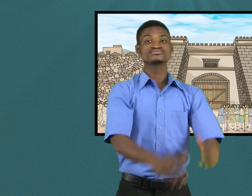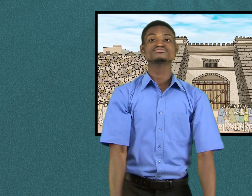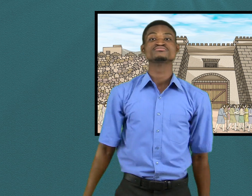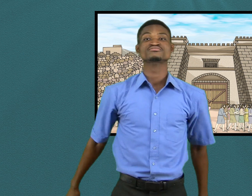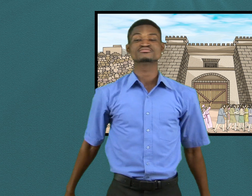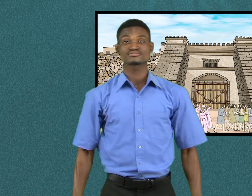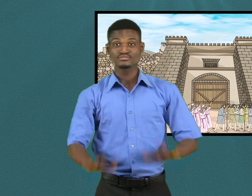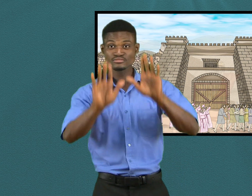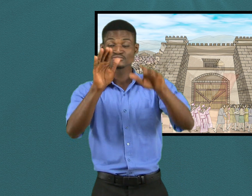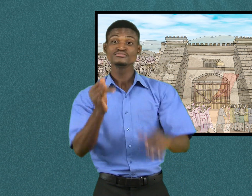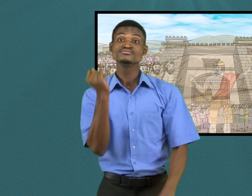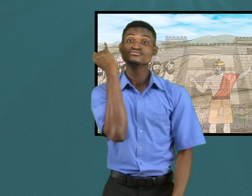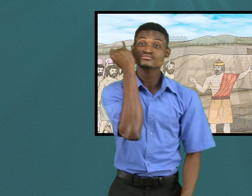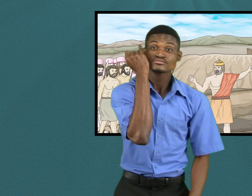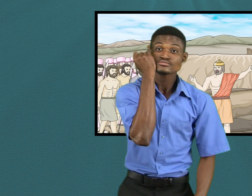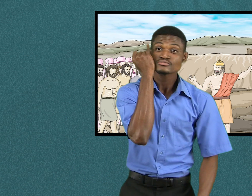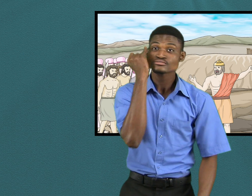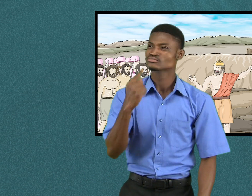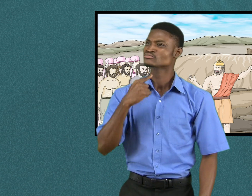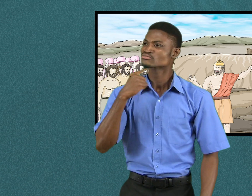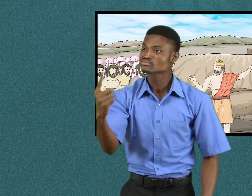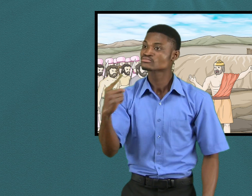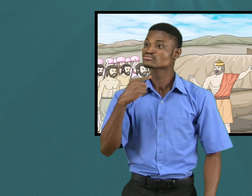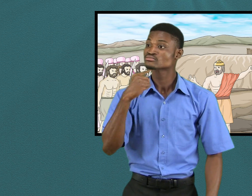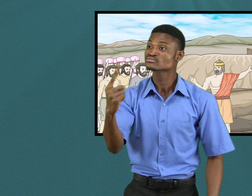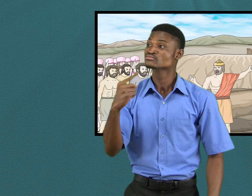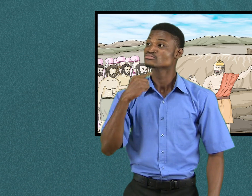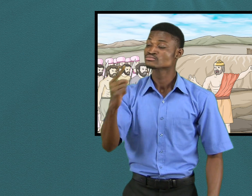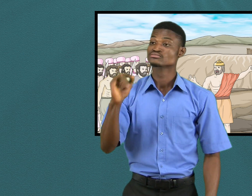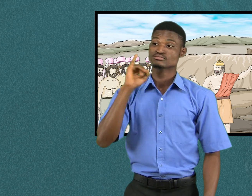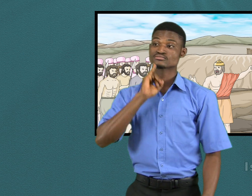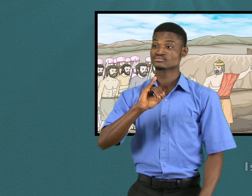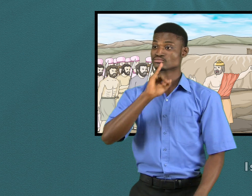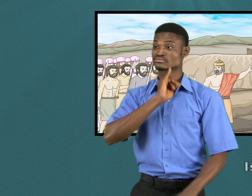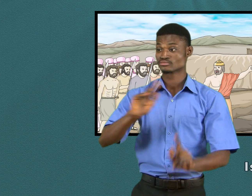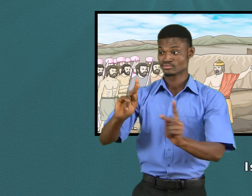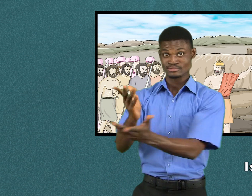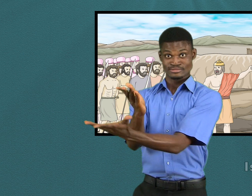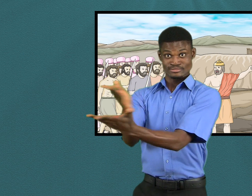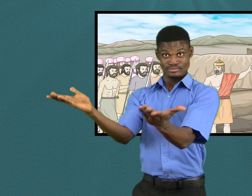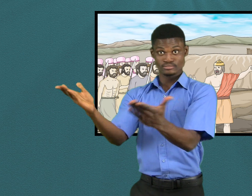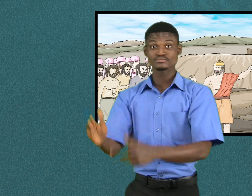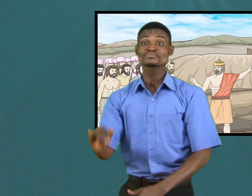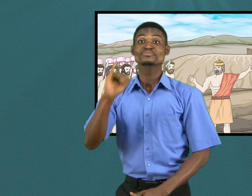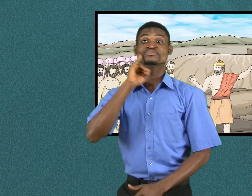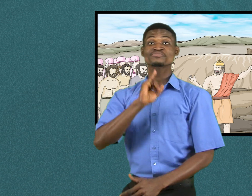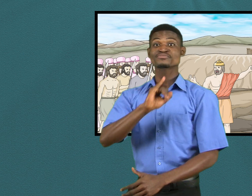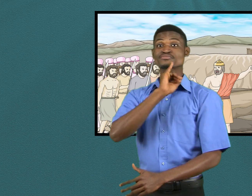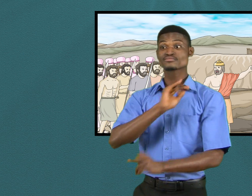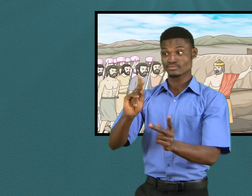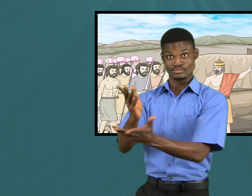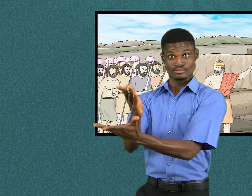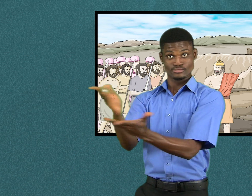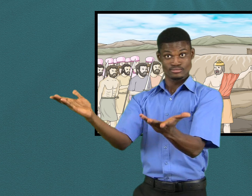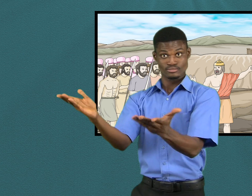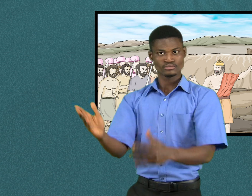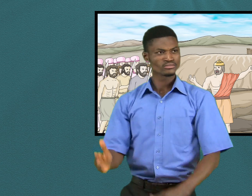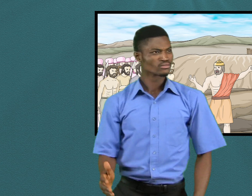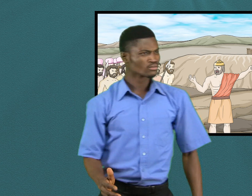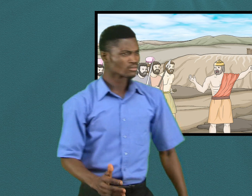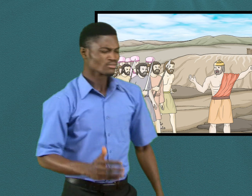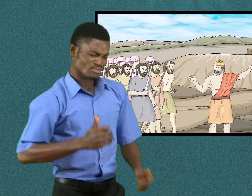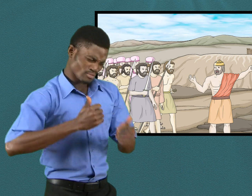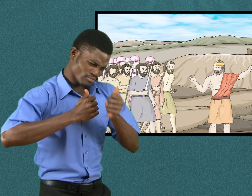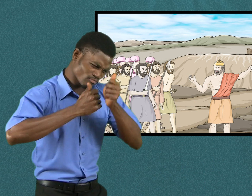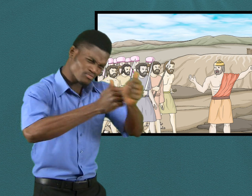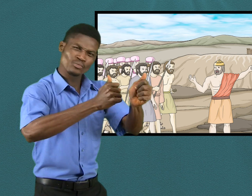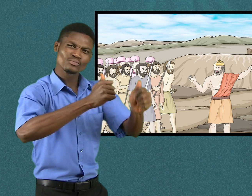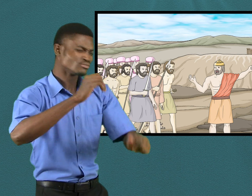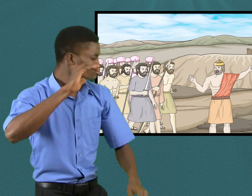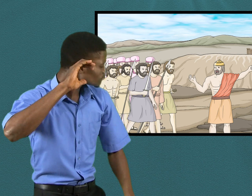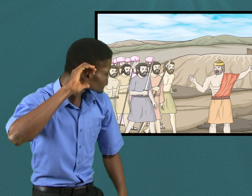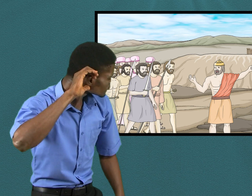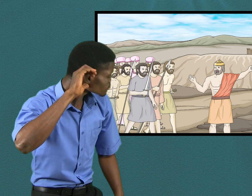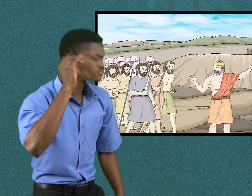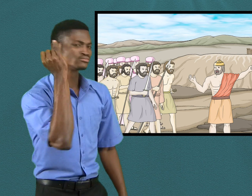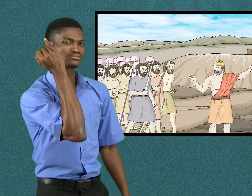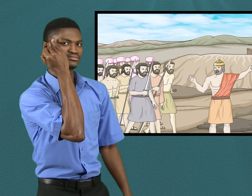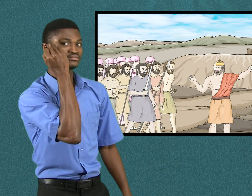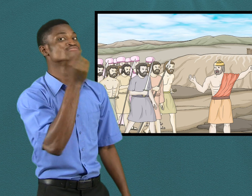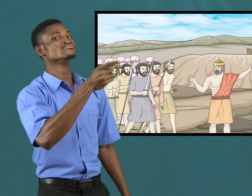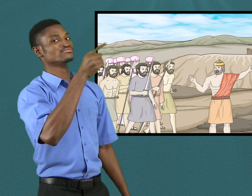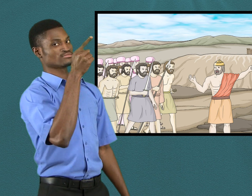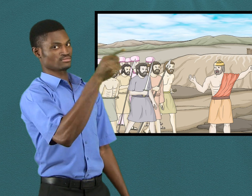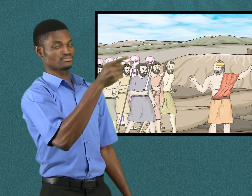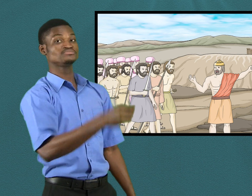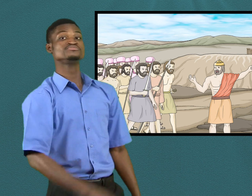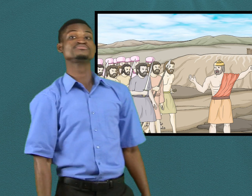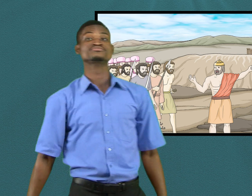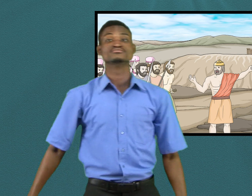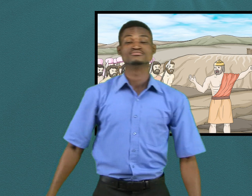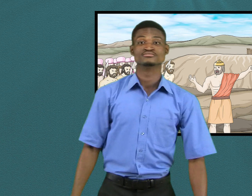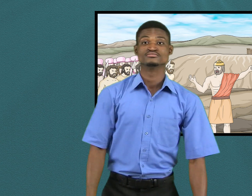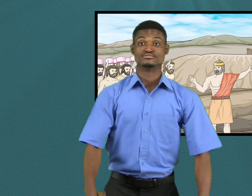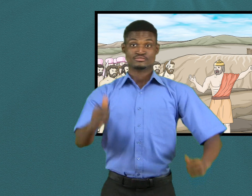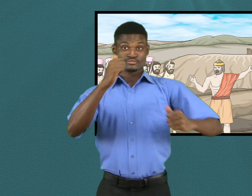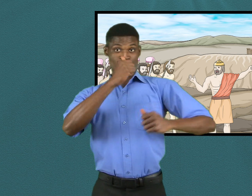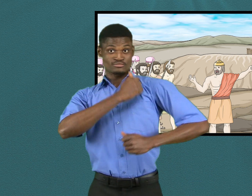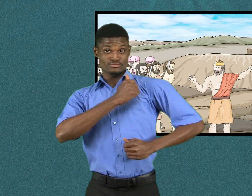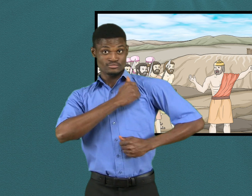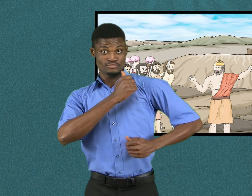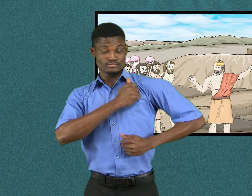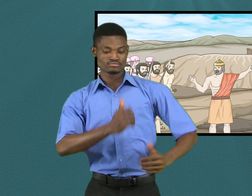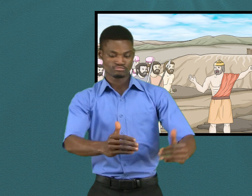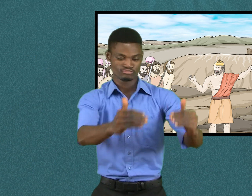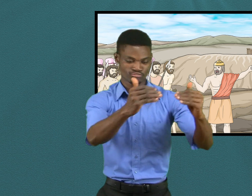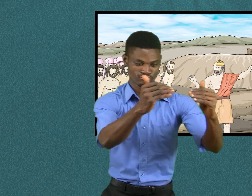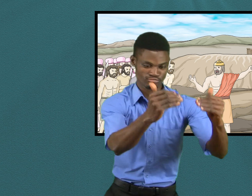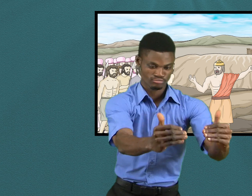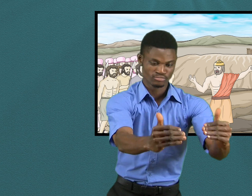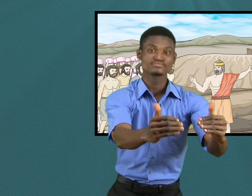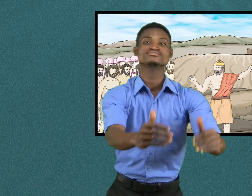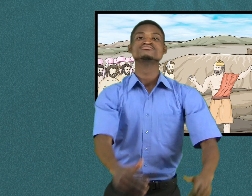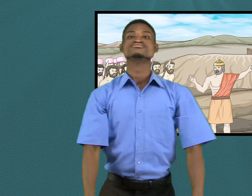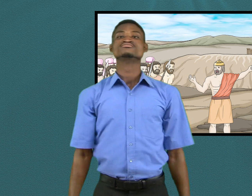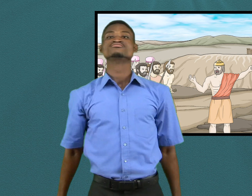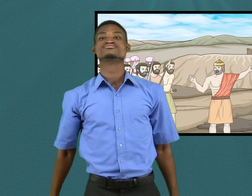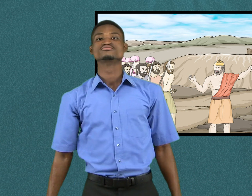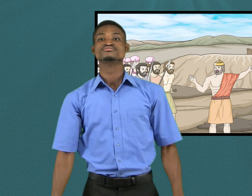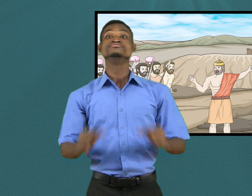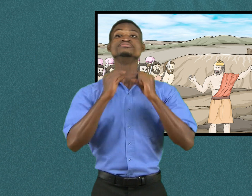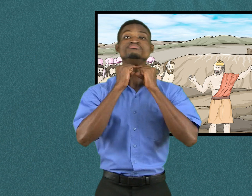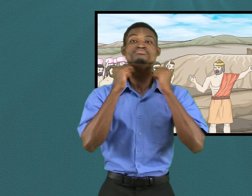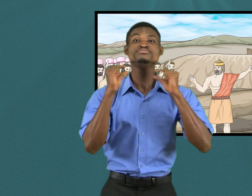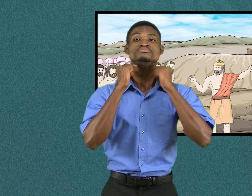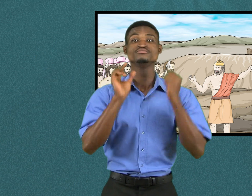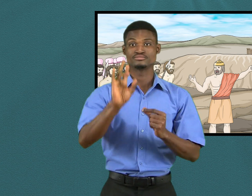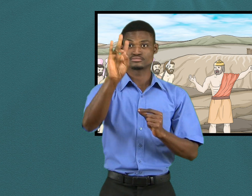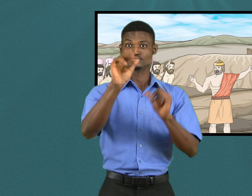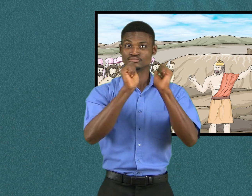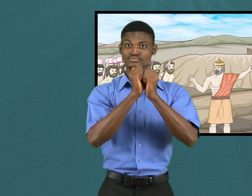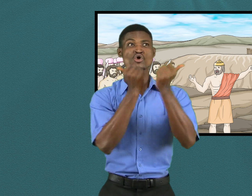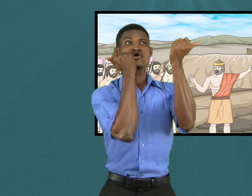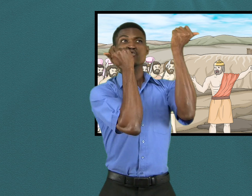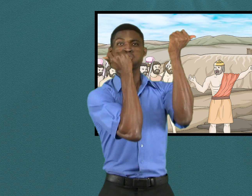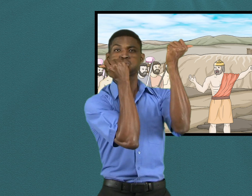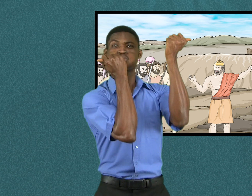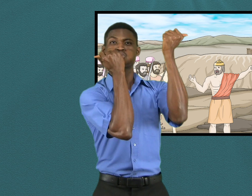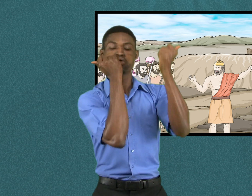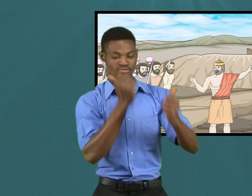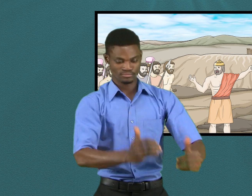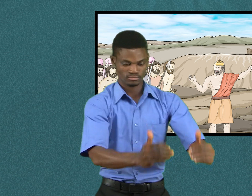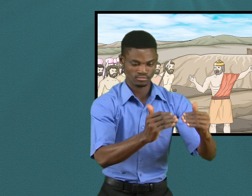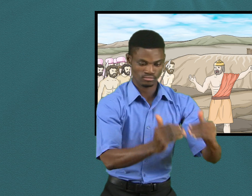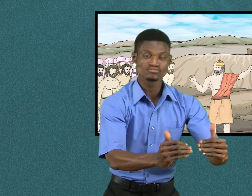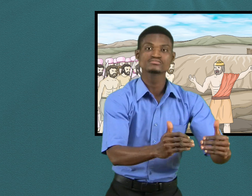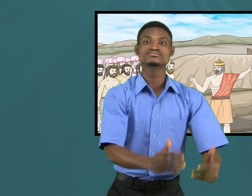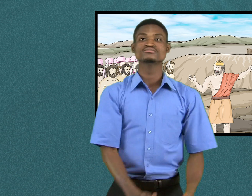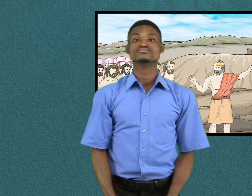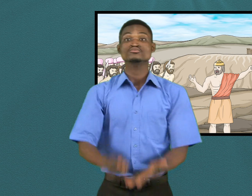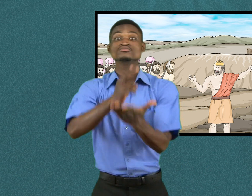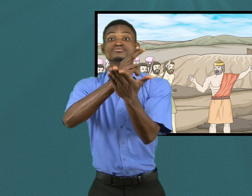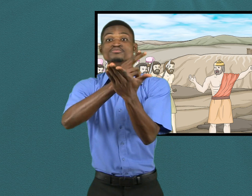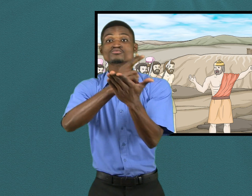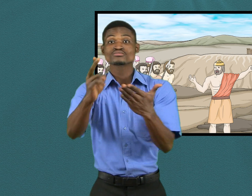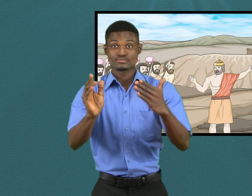But Joshua had commanded the people: “Do not give a battle cry or let your voice be heard;